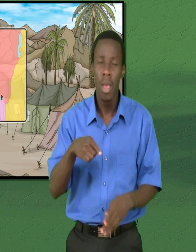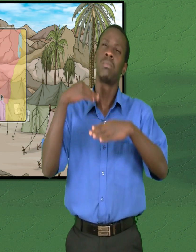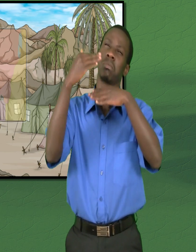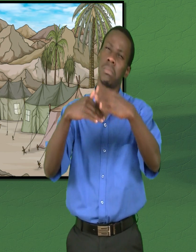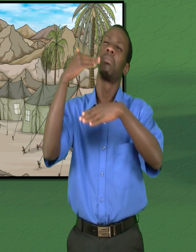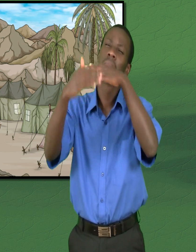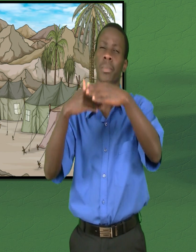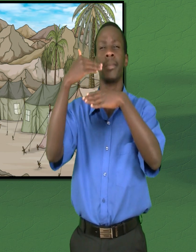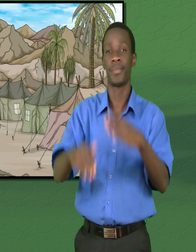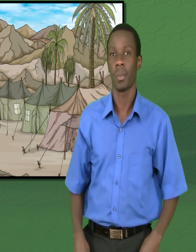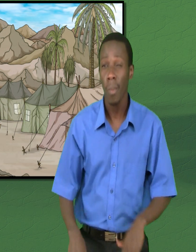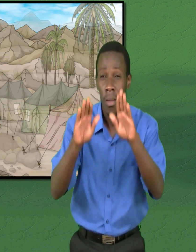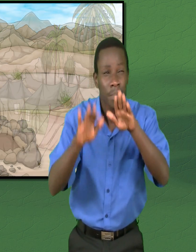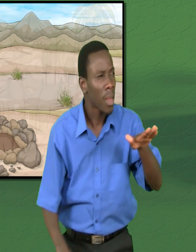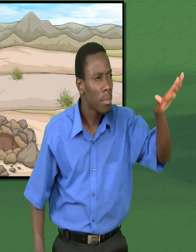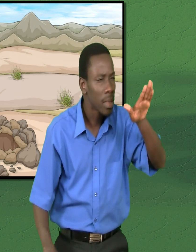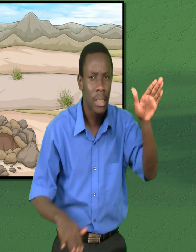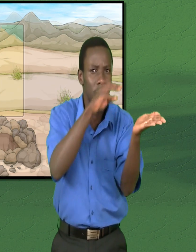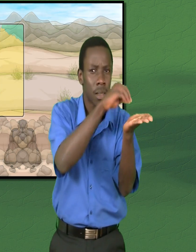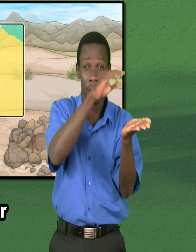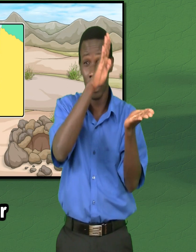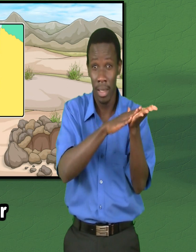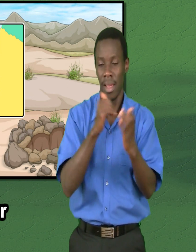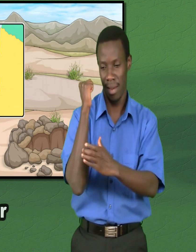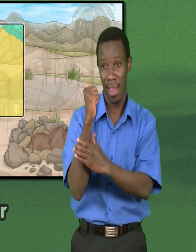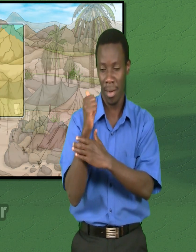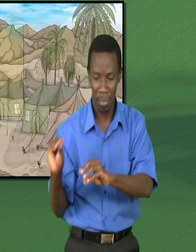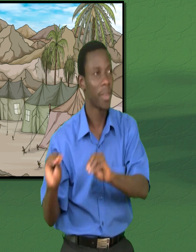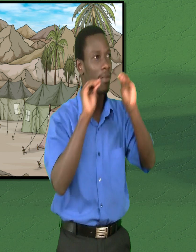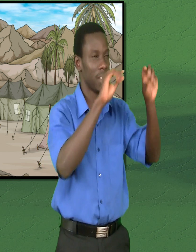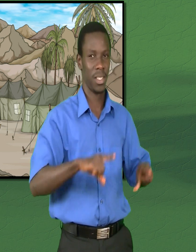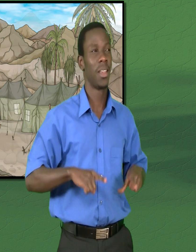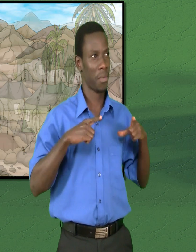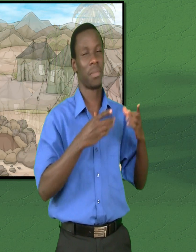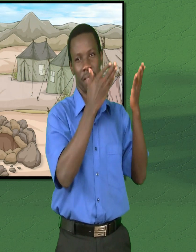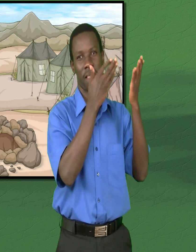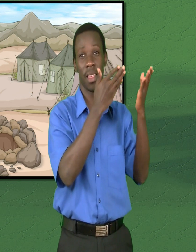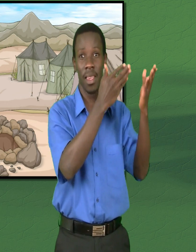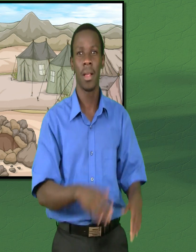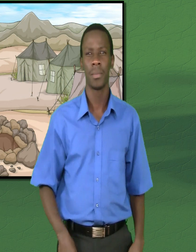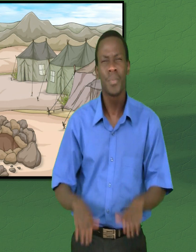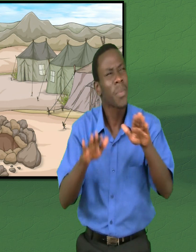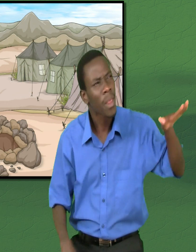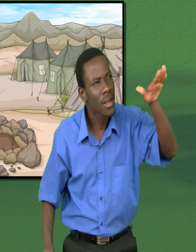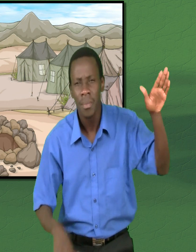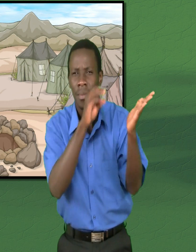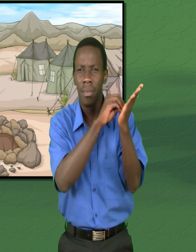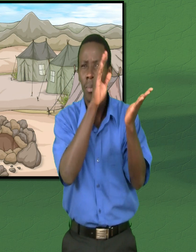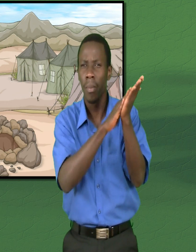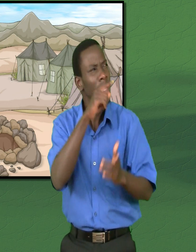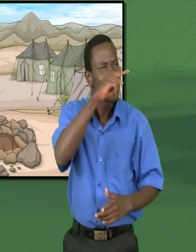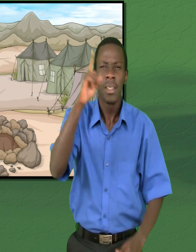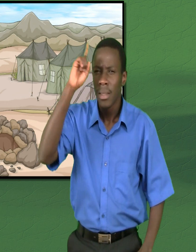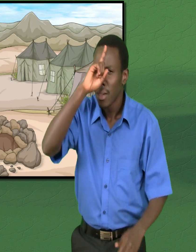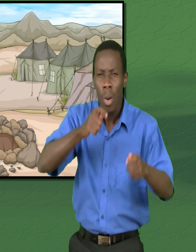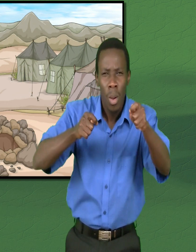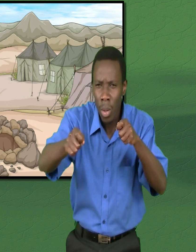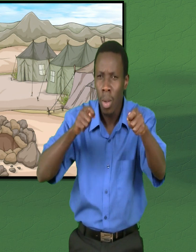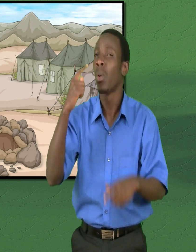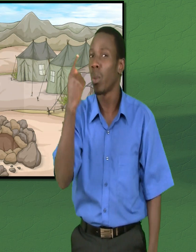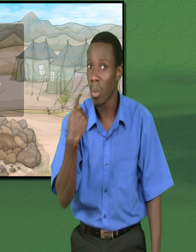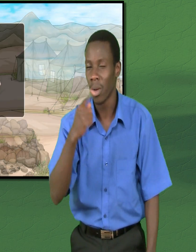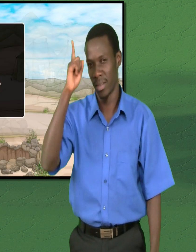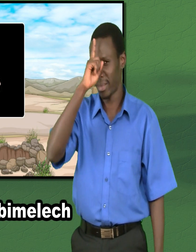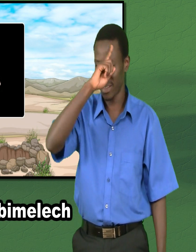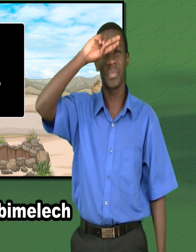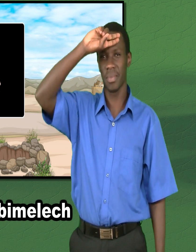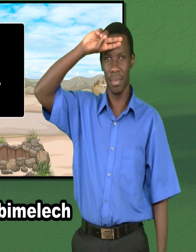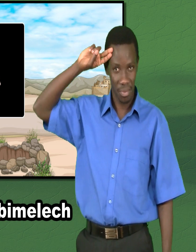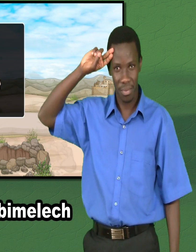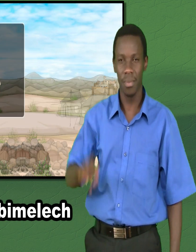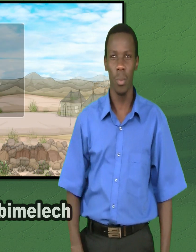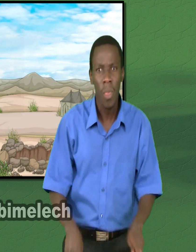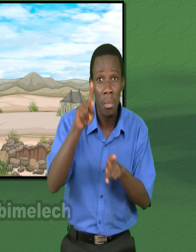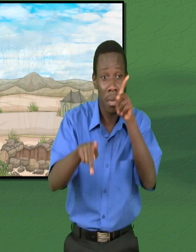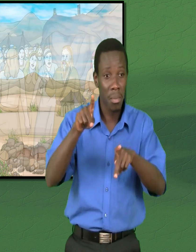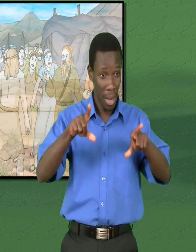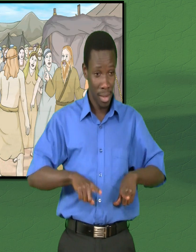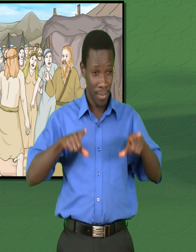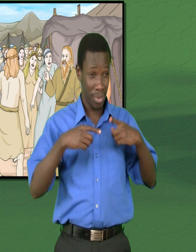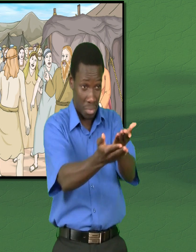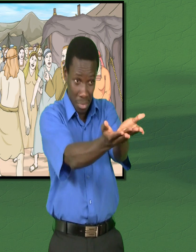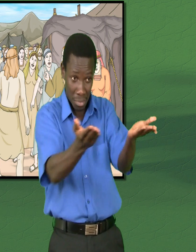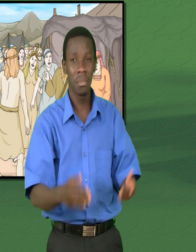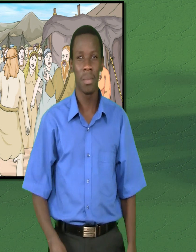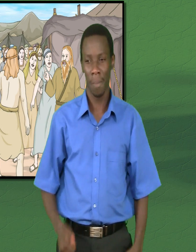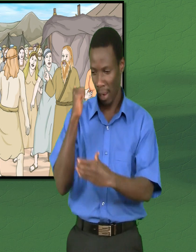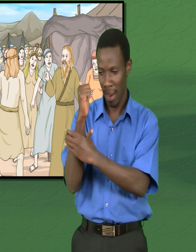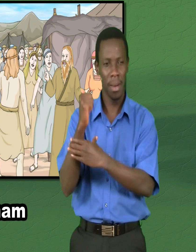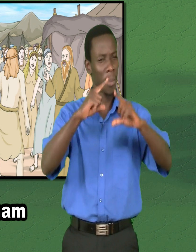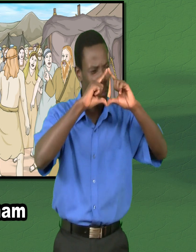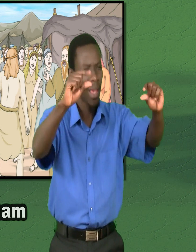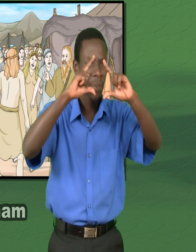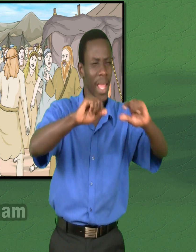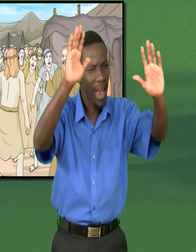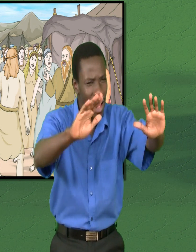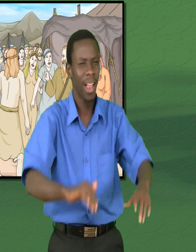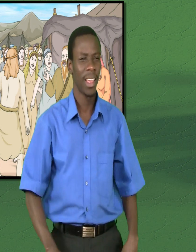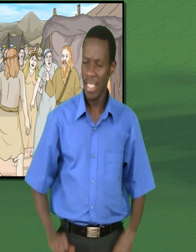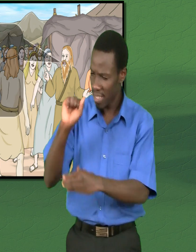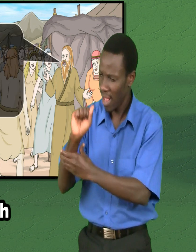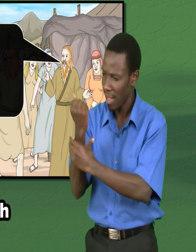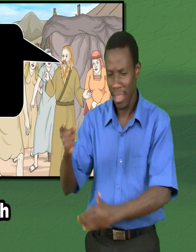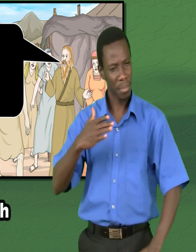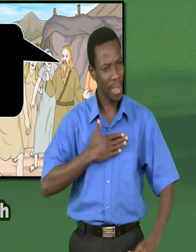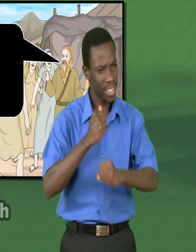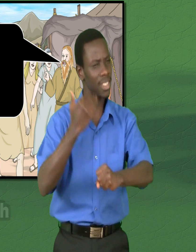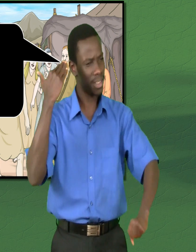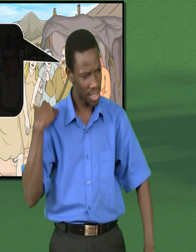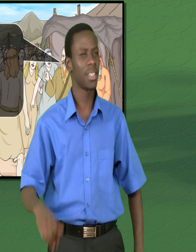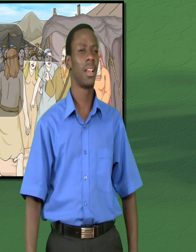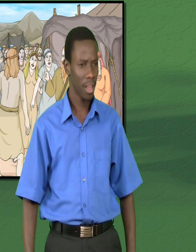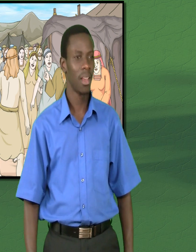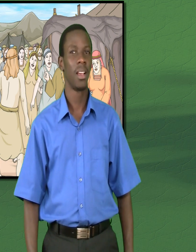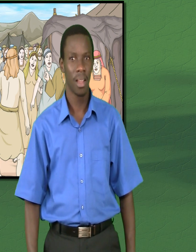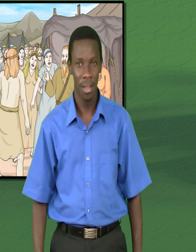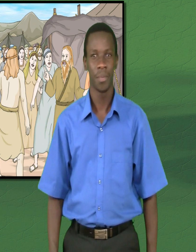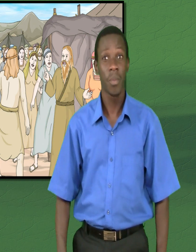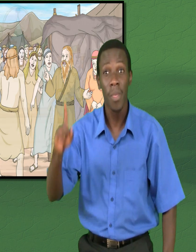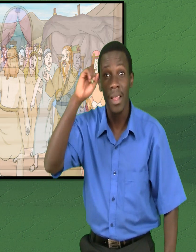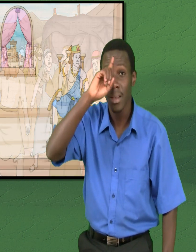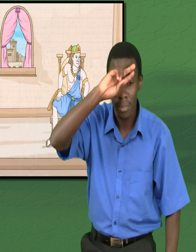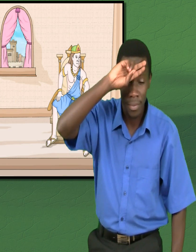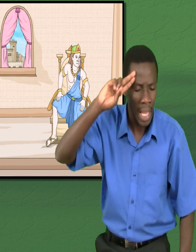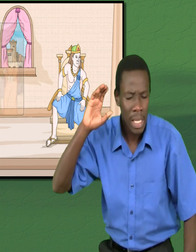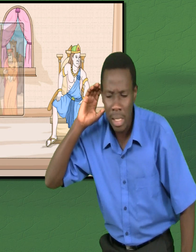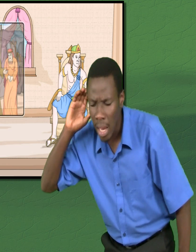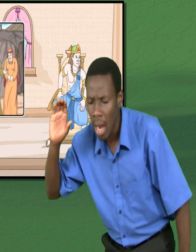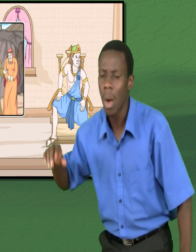While he was staying in Gerar, Abraham said of his wife Sarah, “She is my sister.”